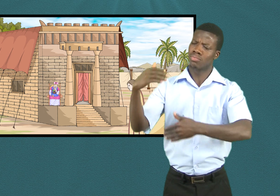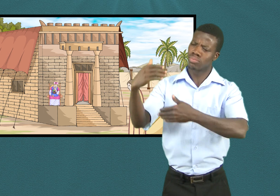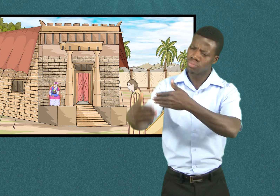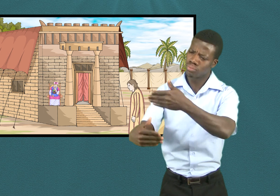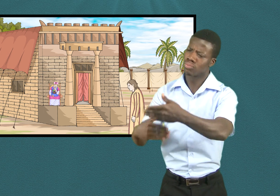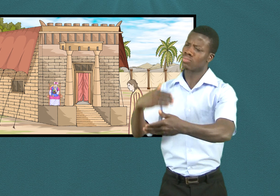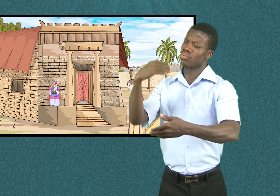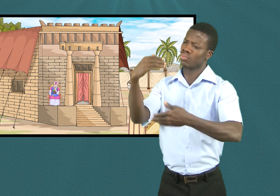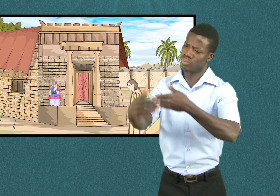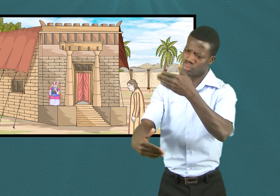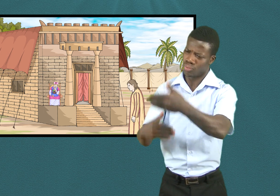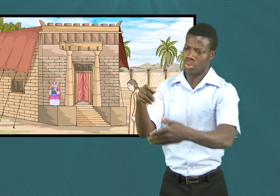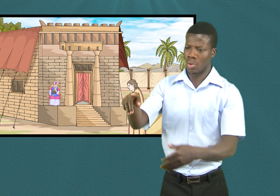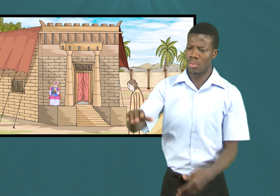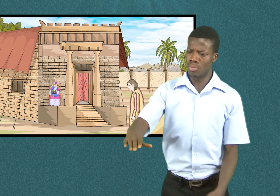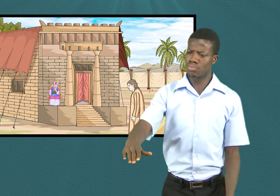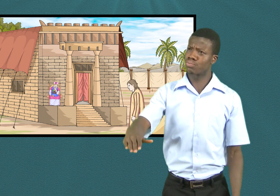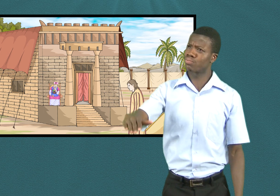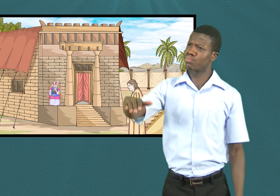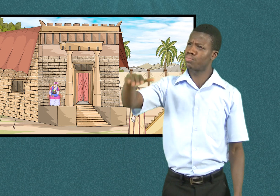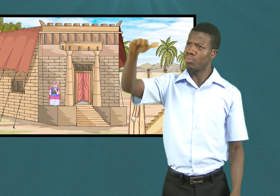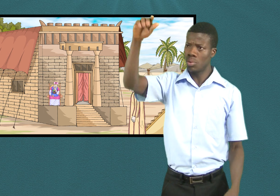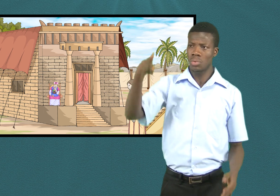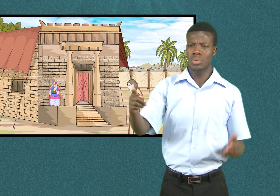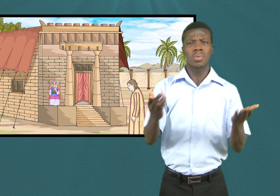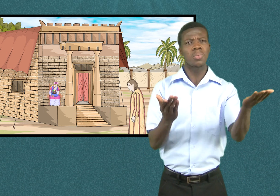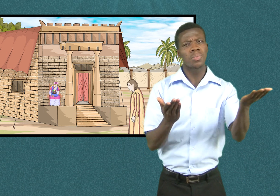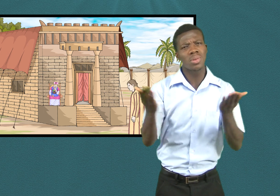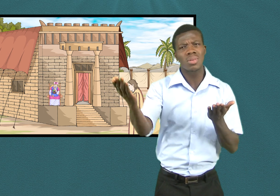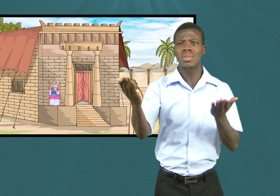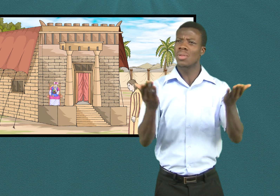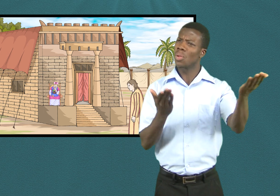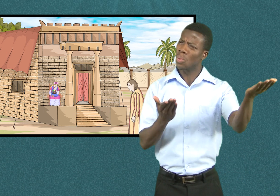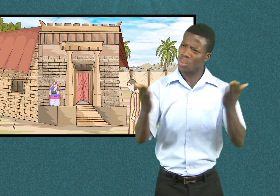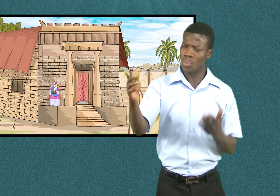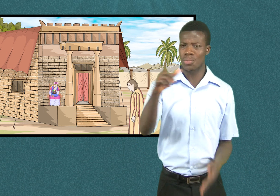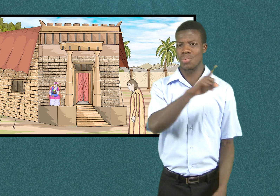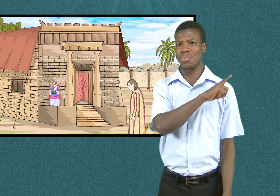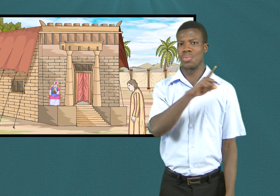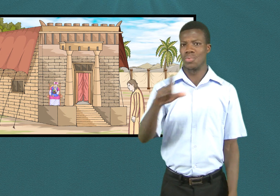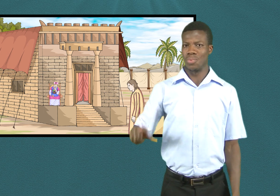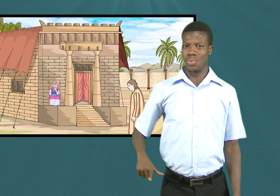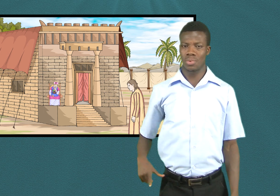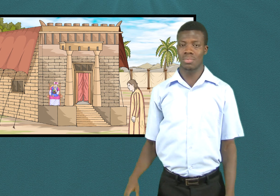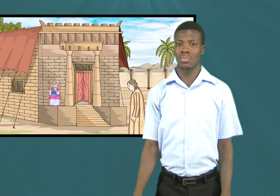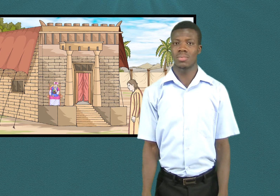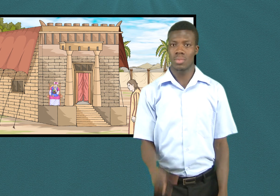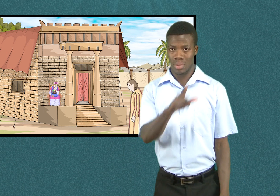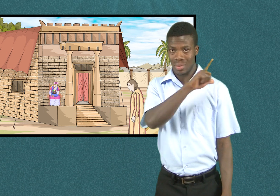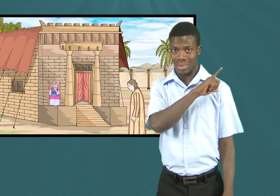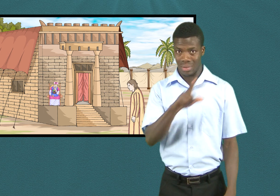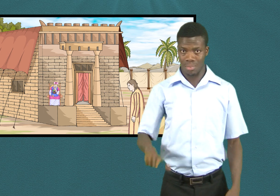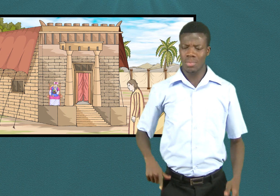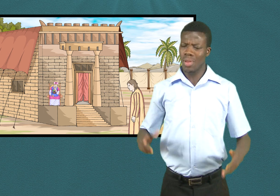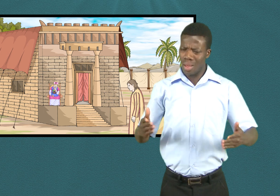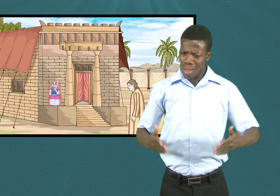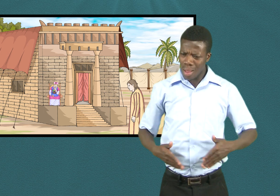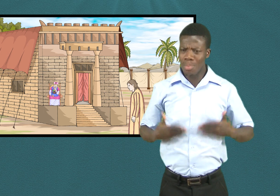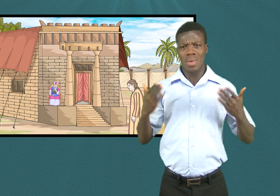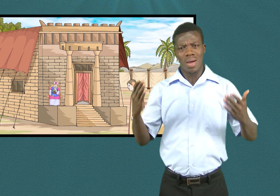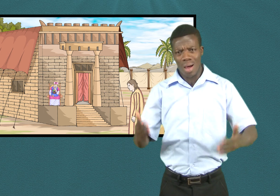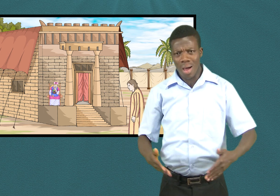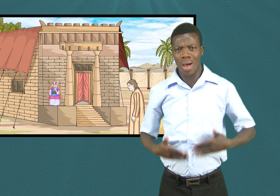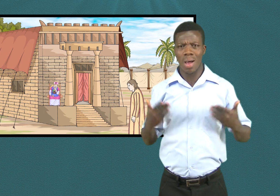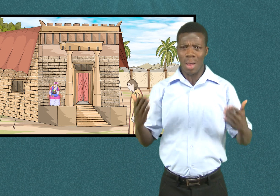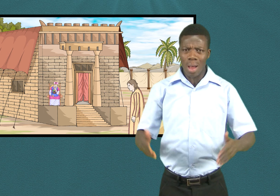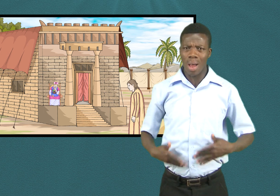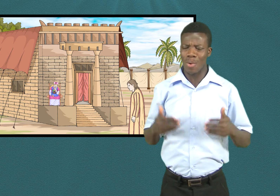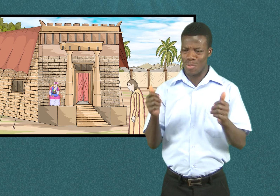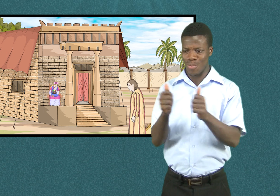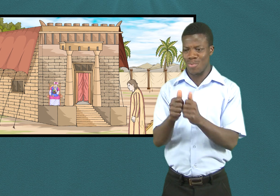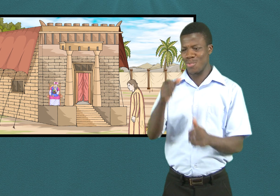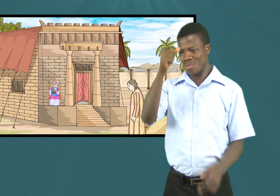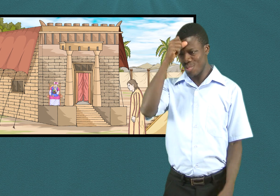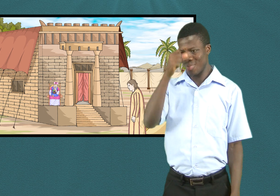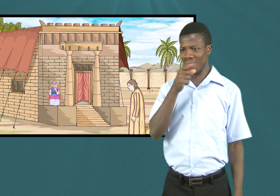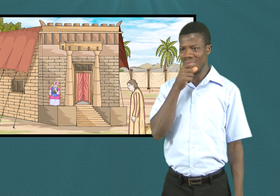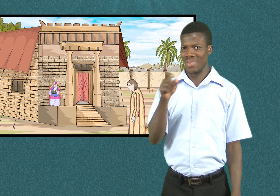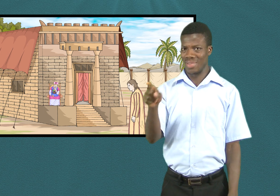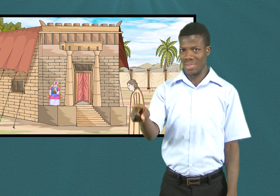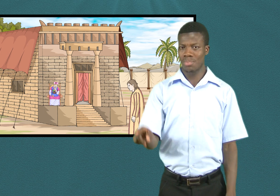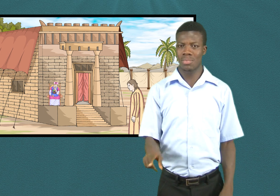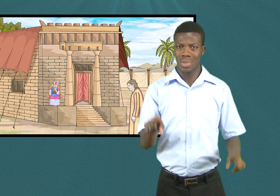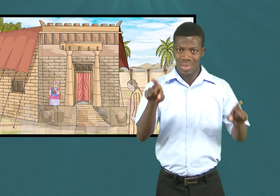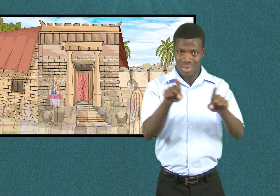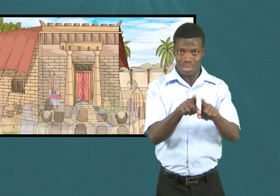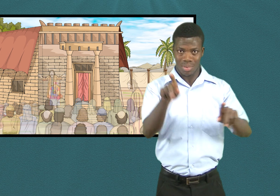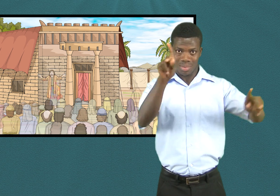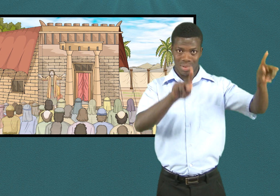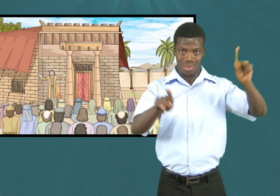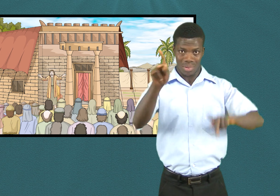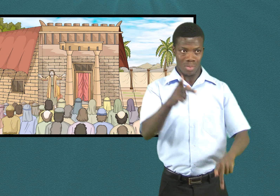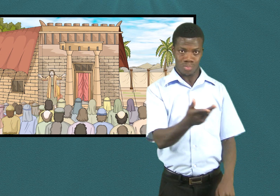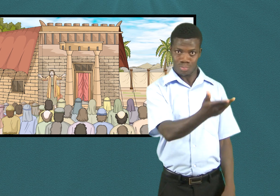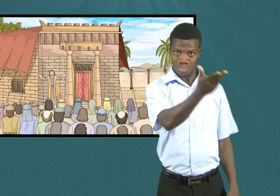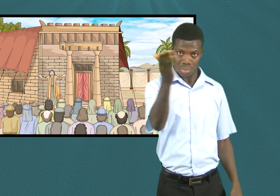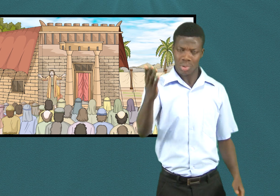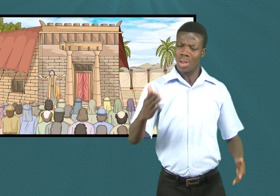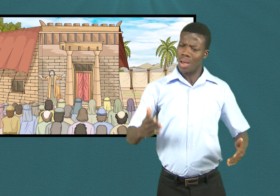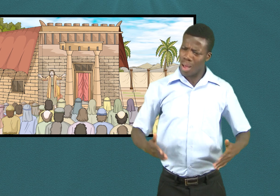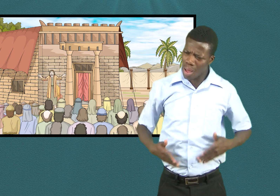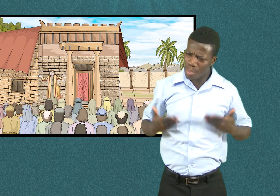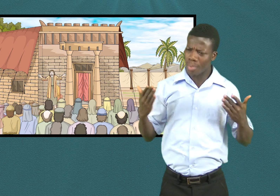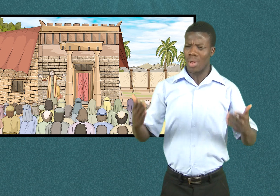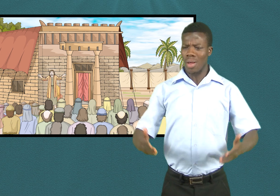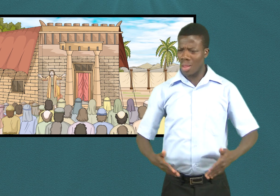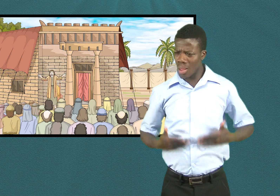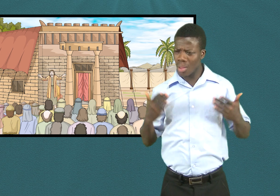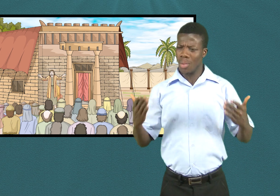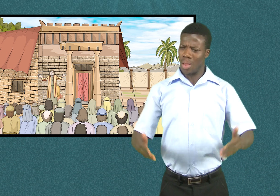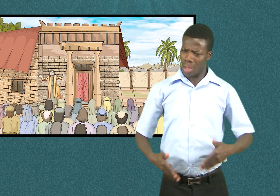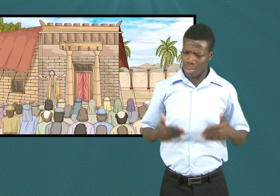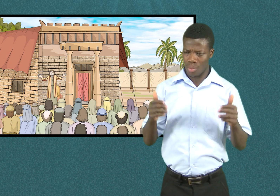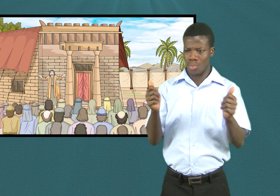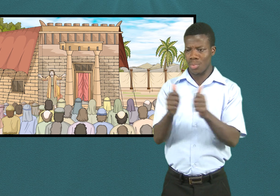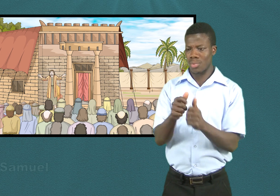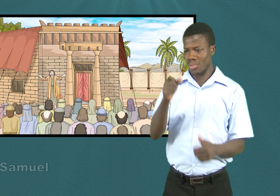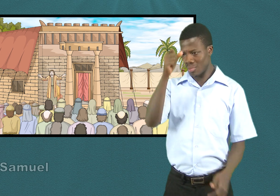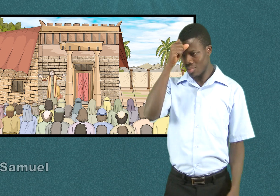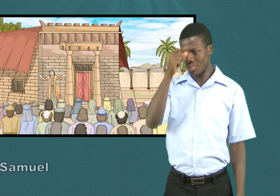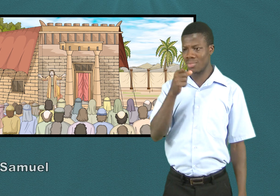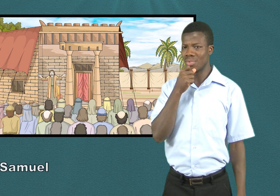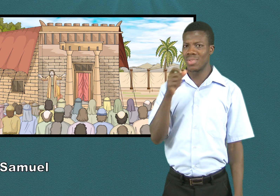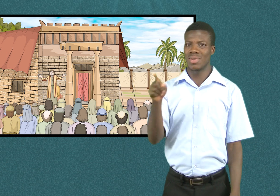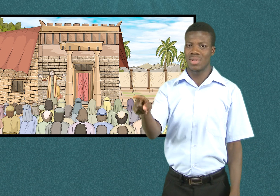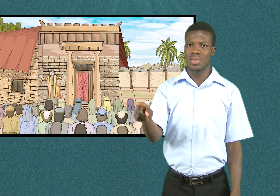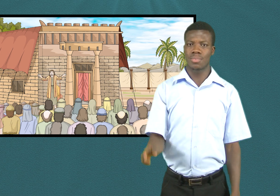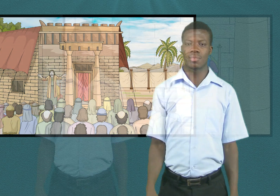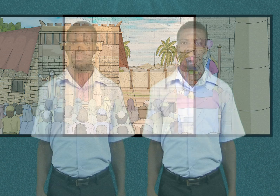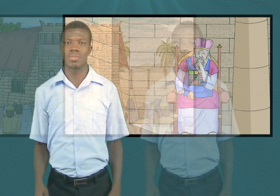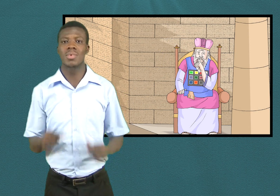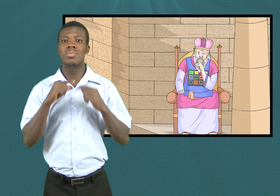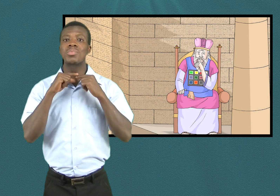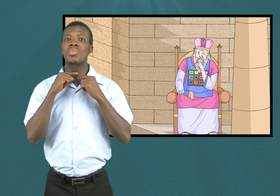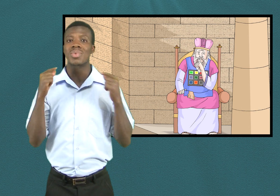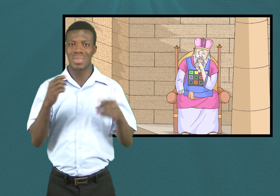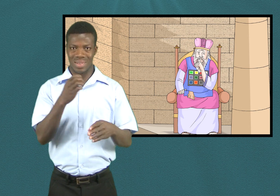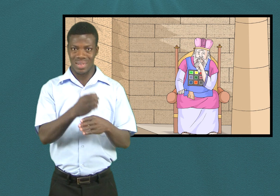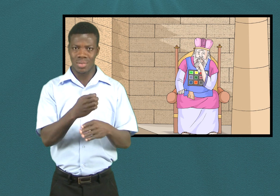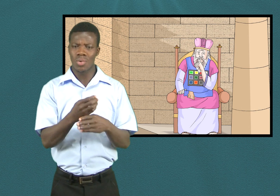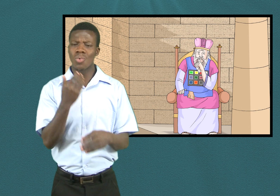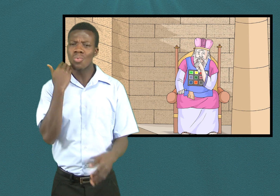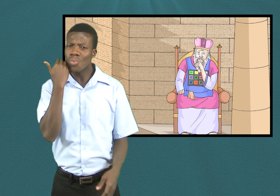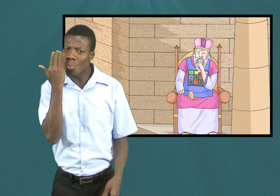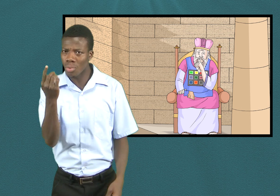And the boy Samuel continued to grow in stature and in favor with the LORD and with man.